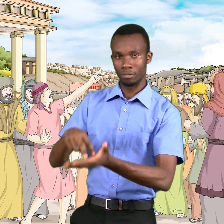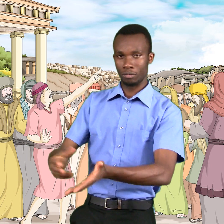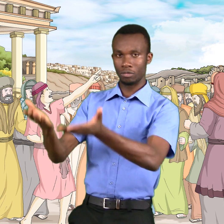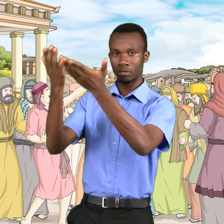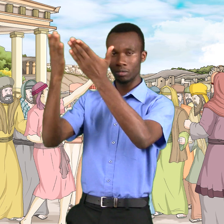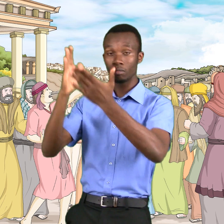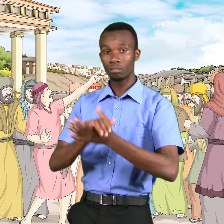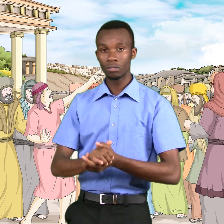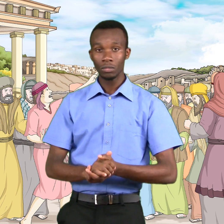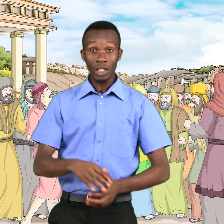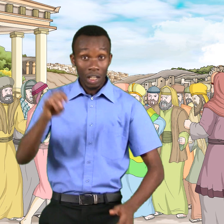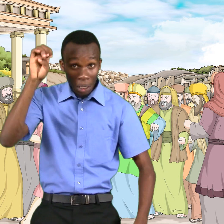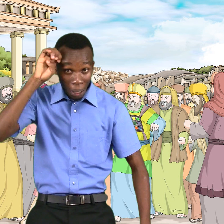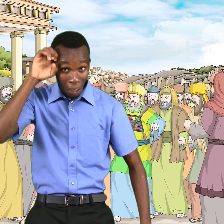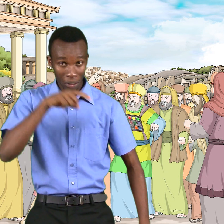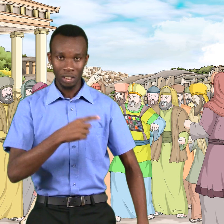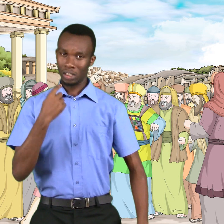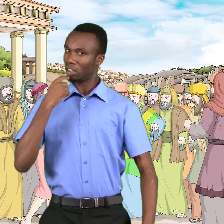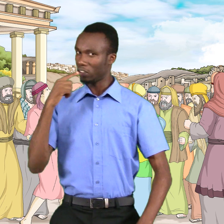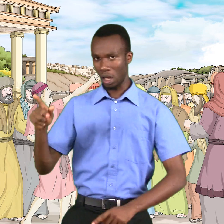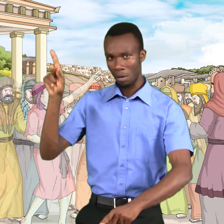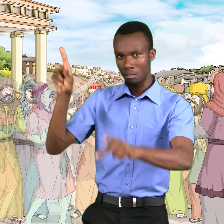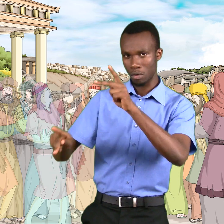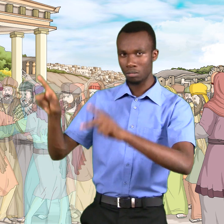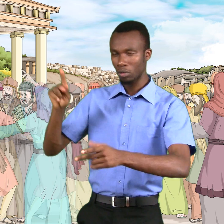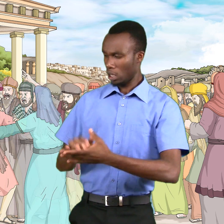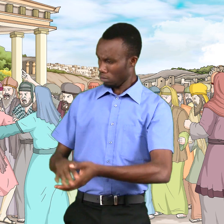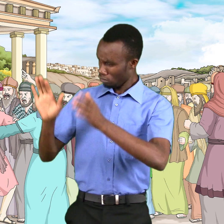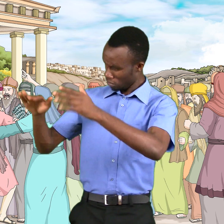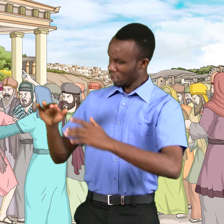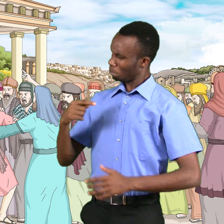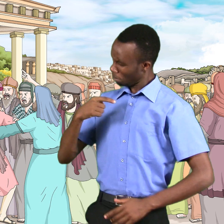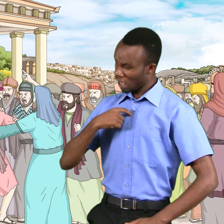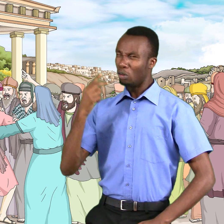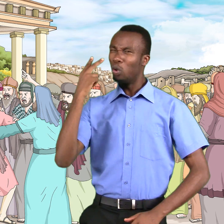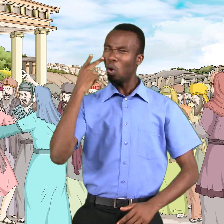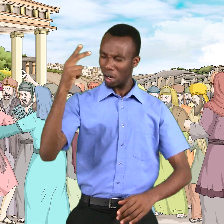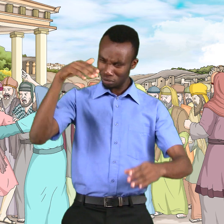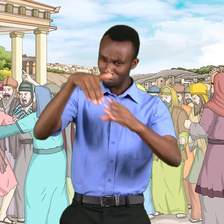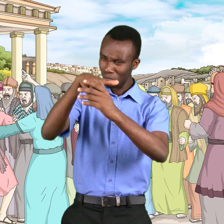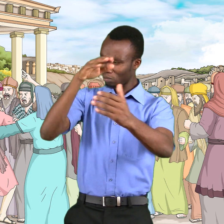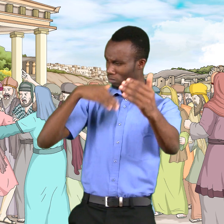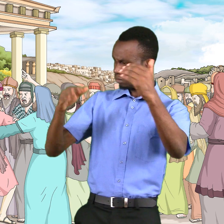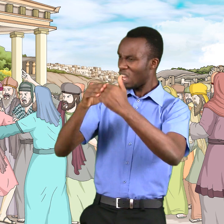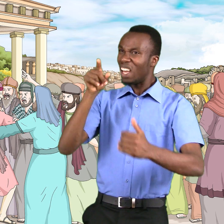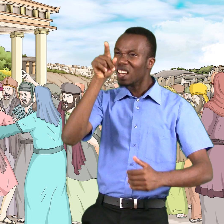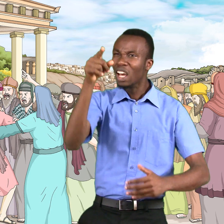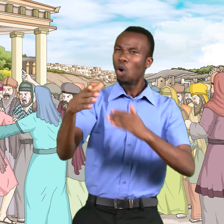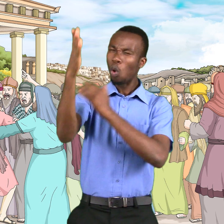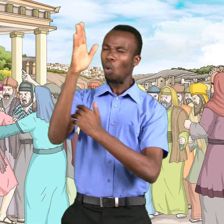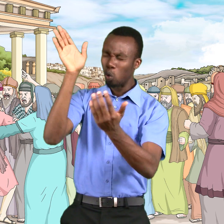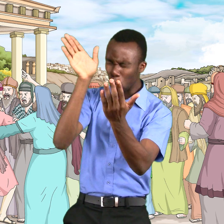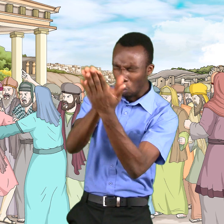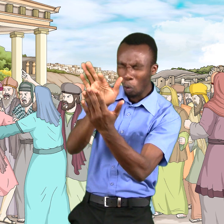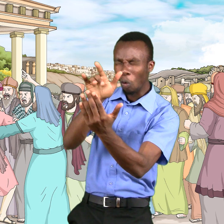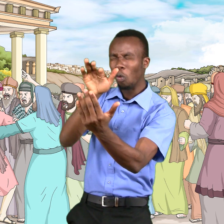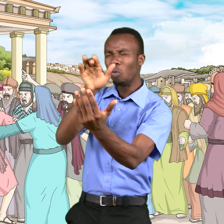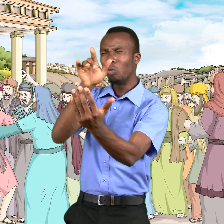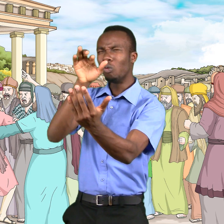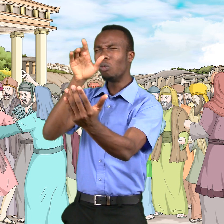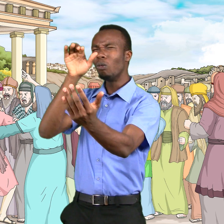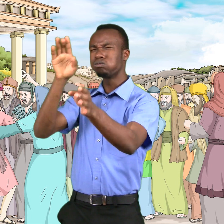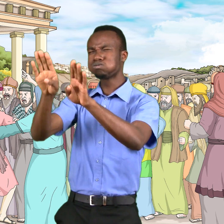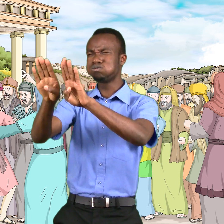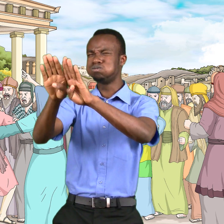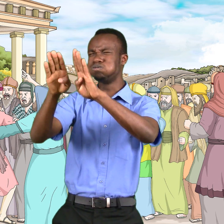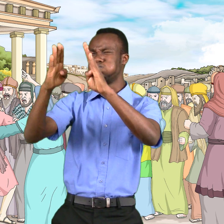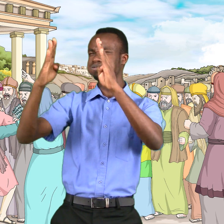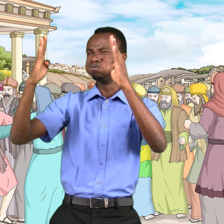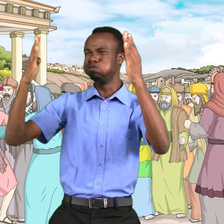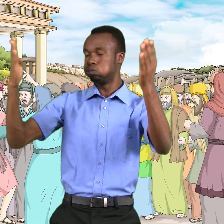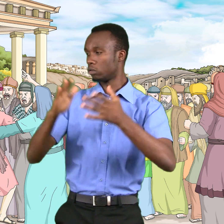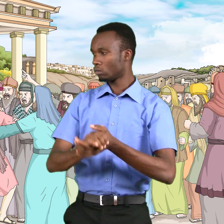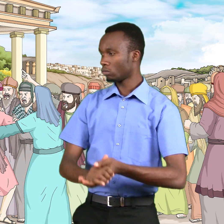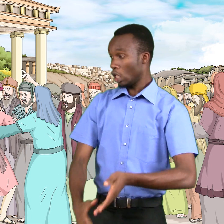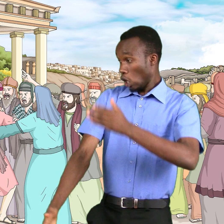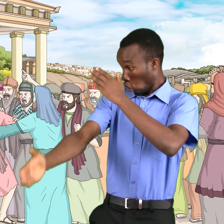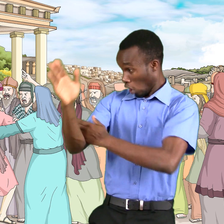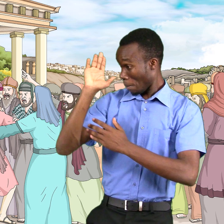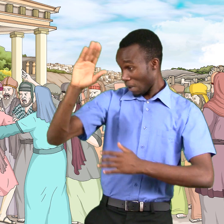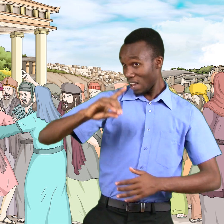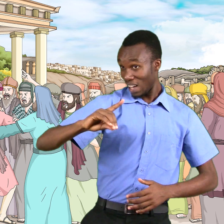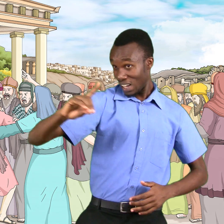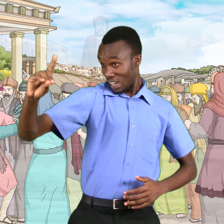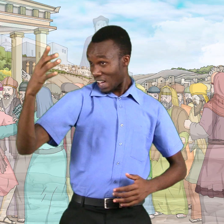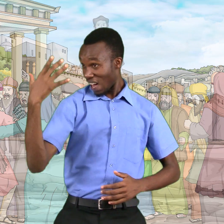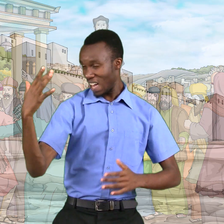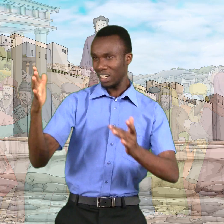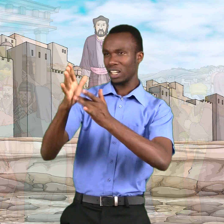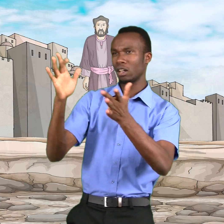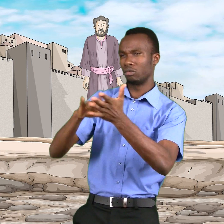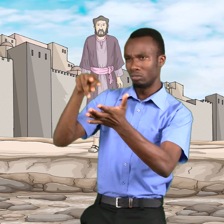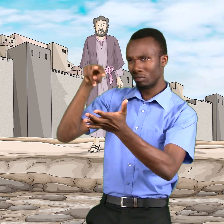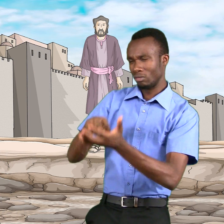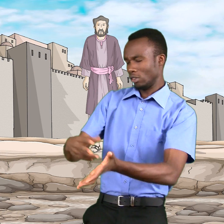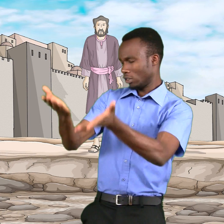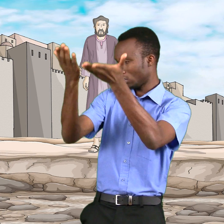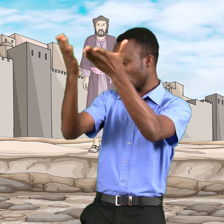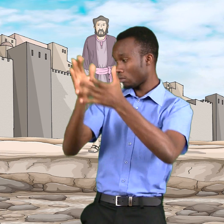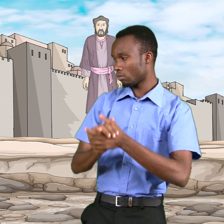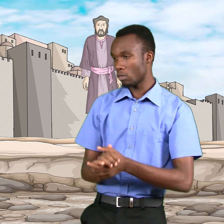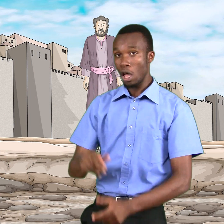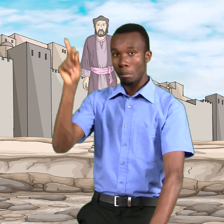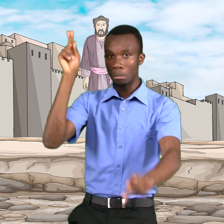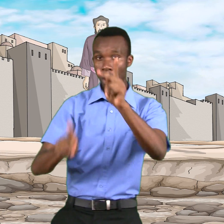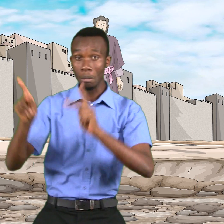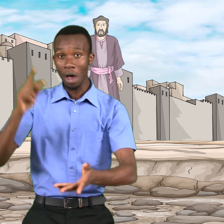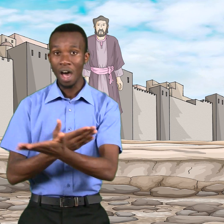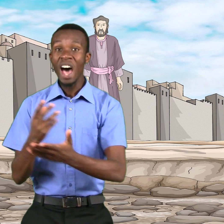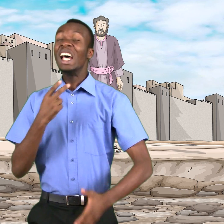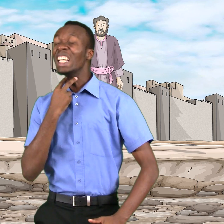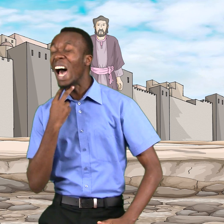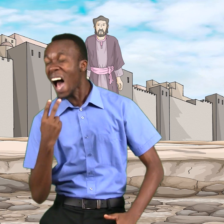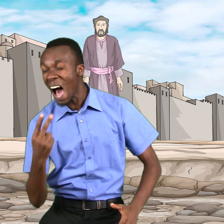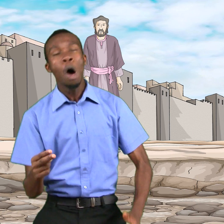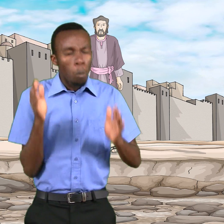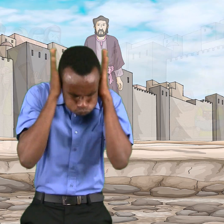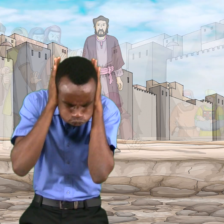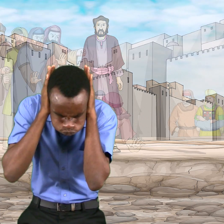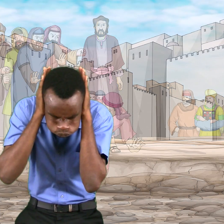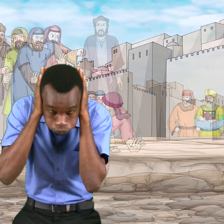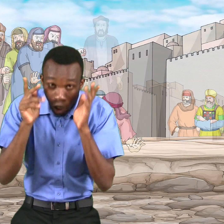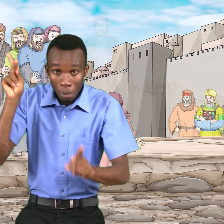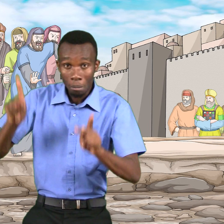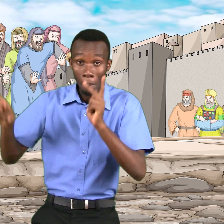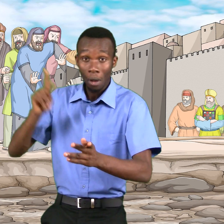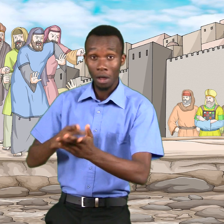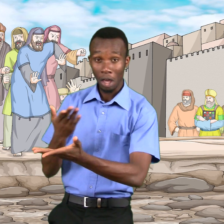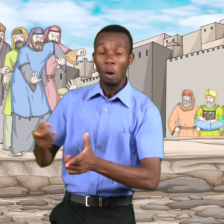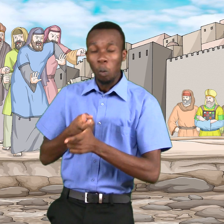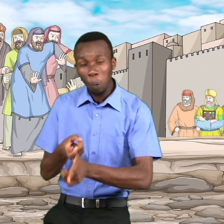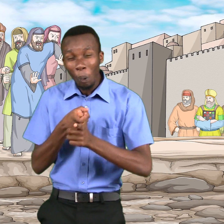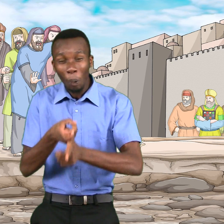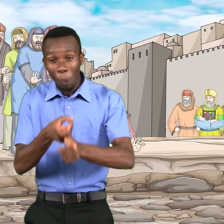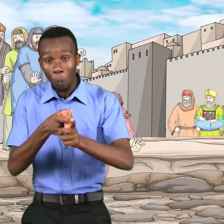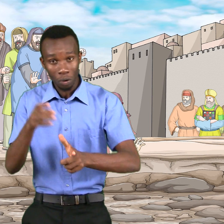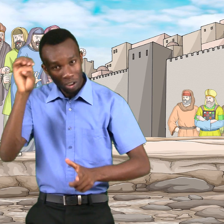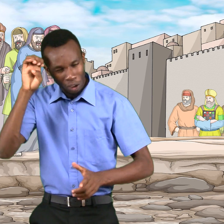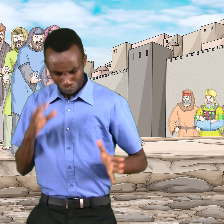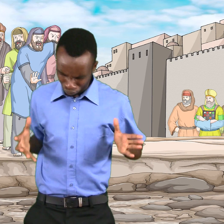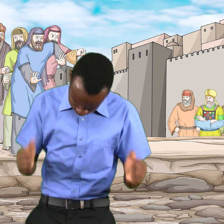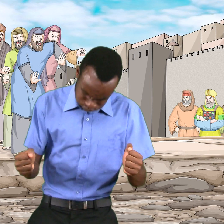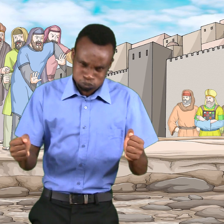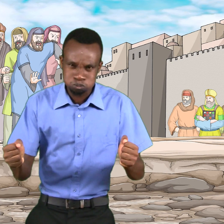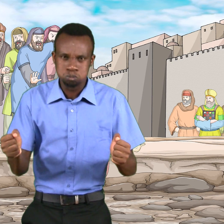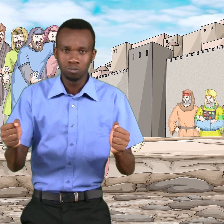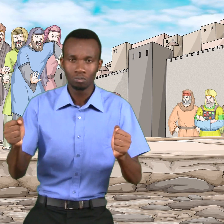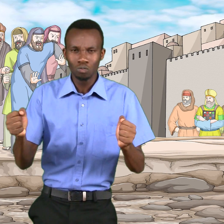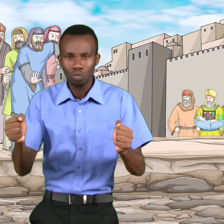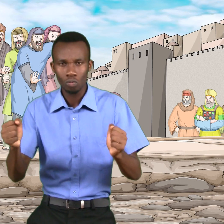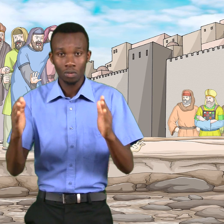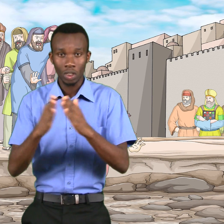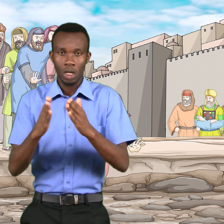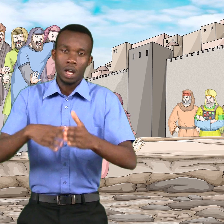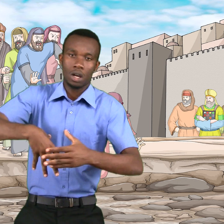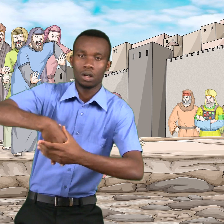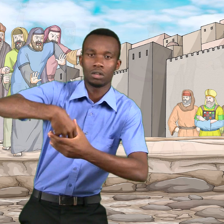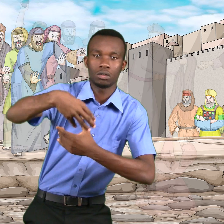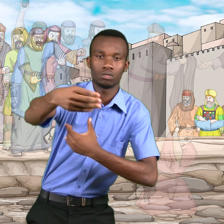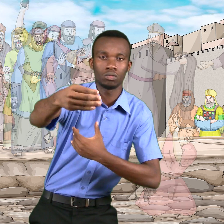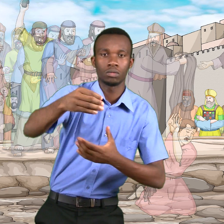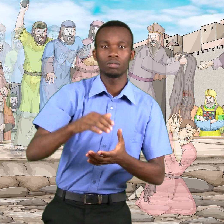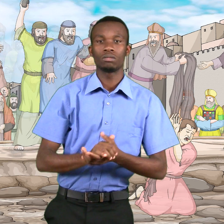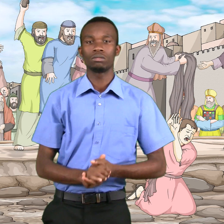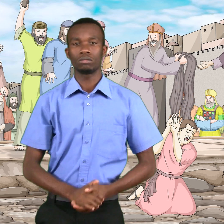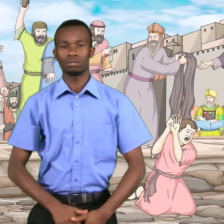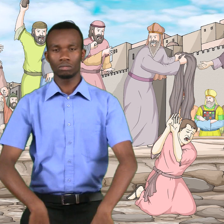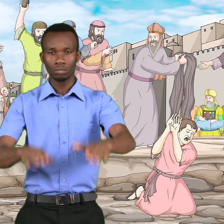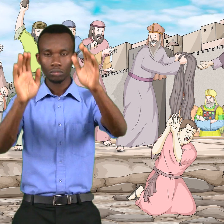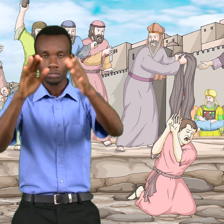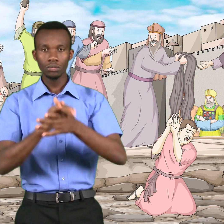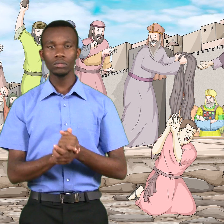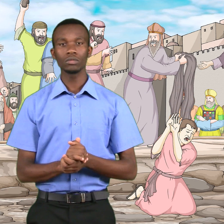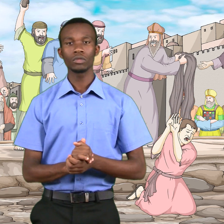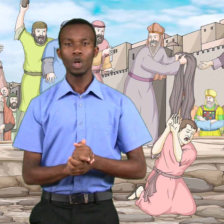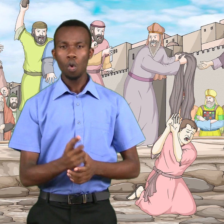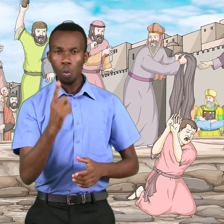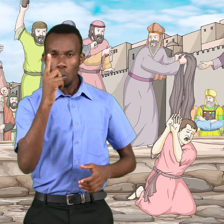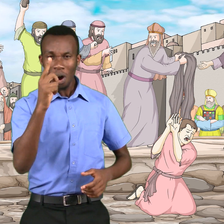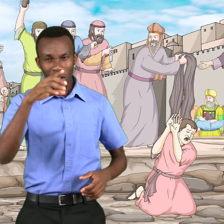At this they covered their ears, cried out in a loud voice, and rushed together at him. They dragged him out of the city and began to stone him.